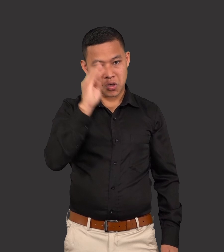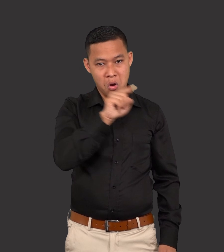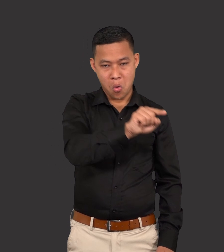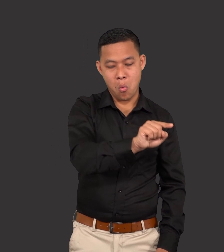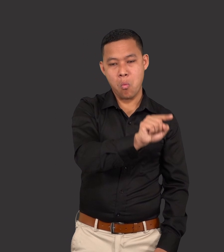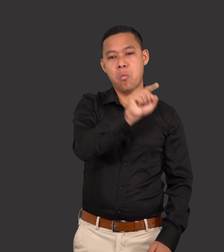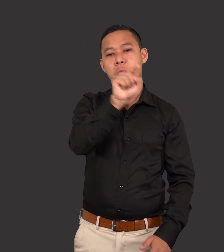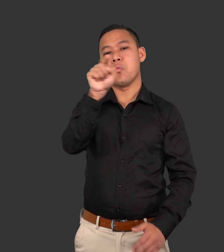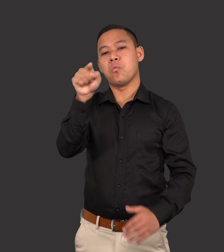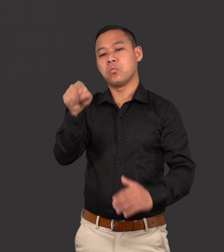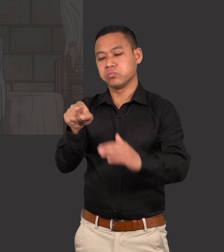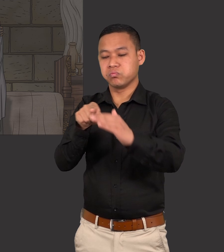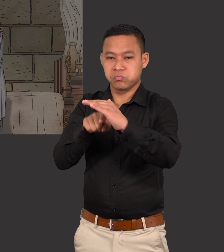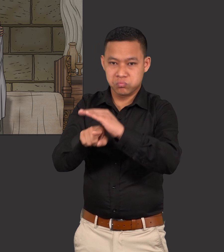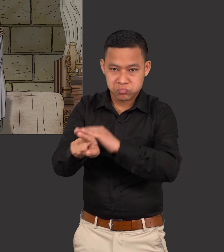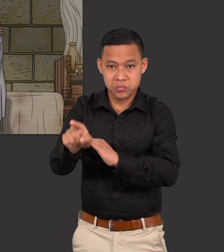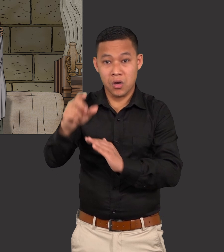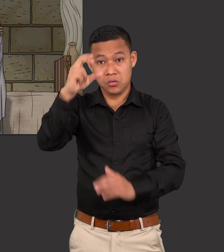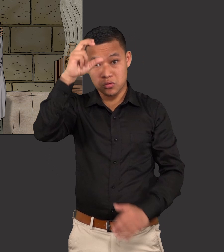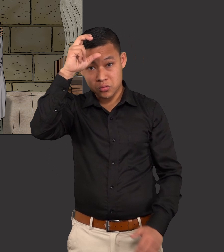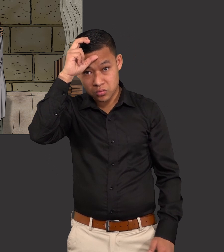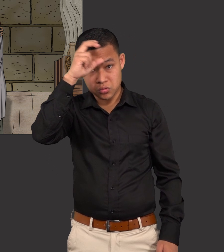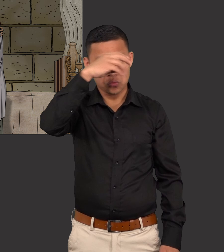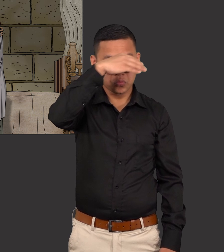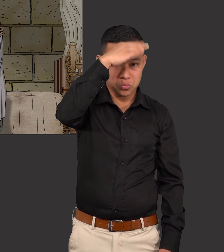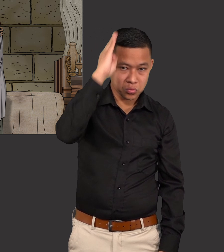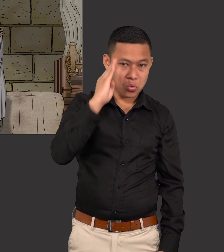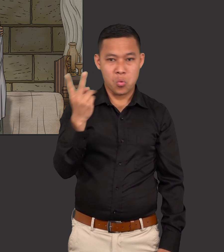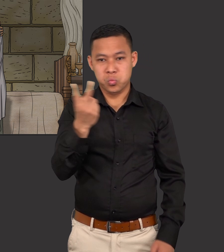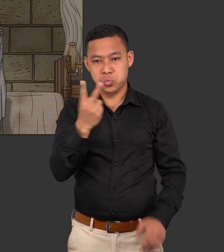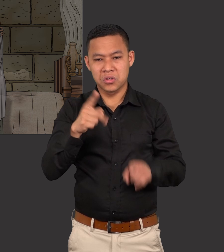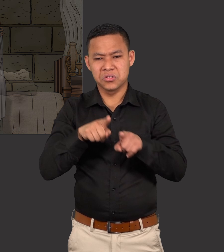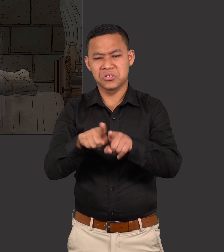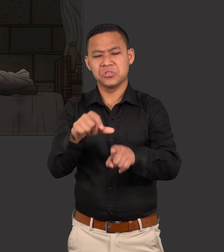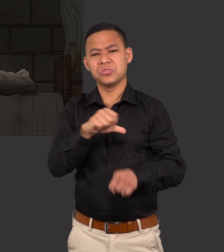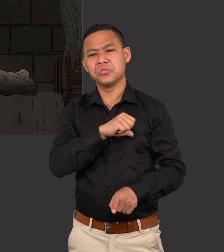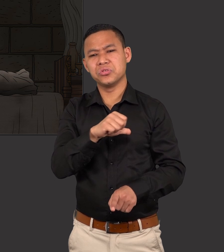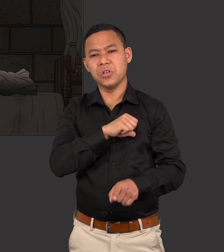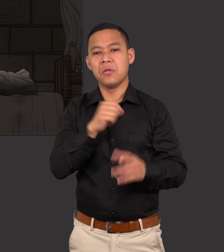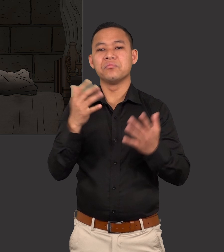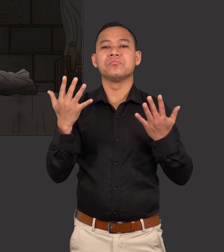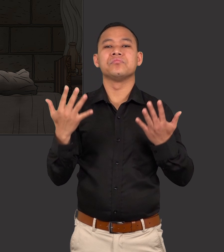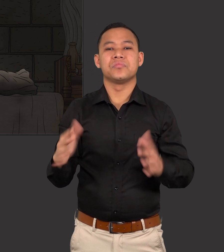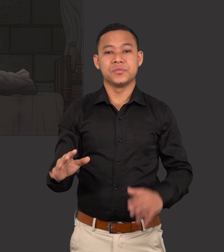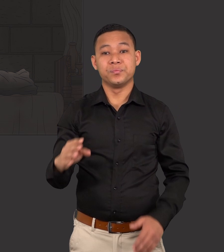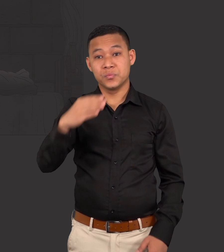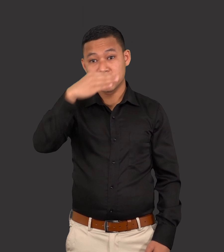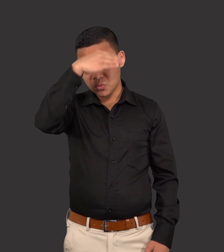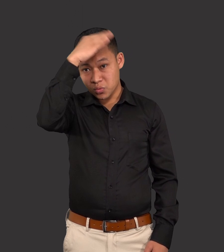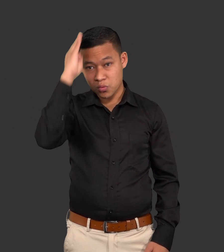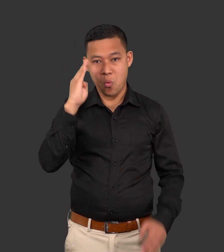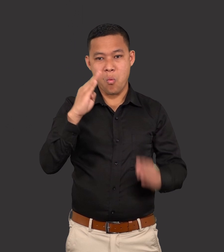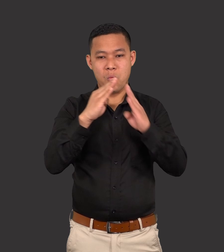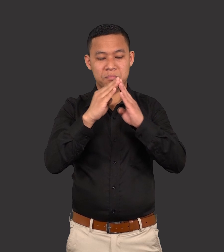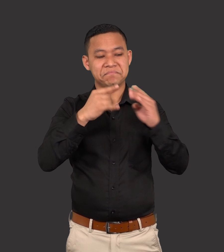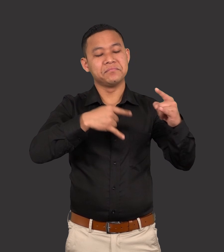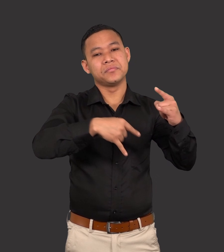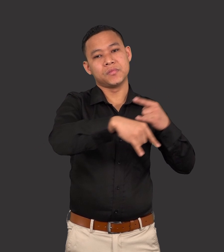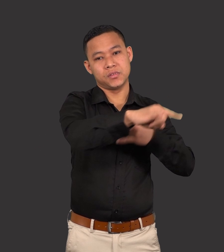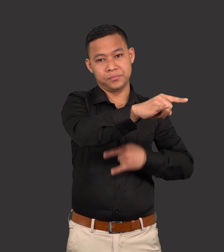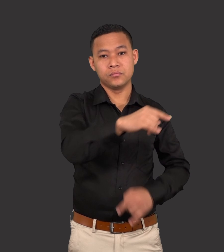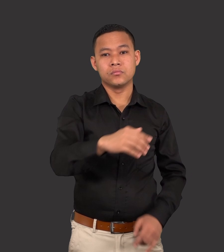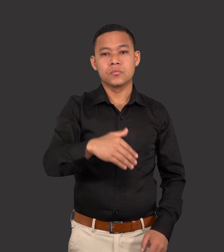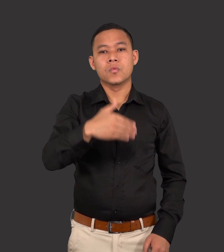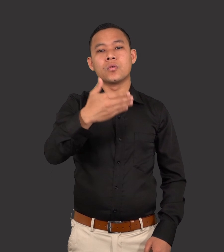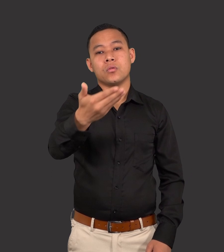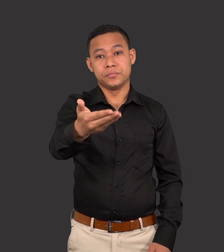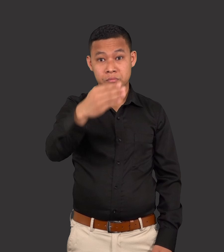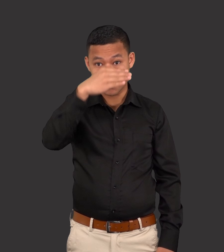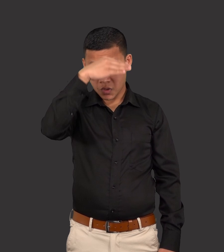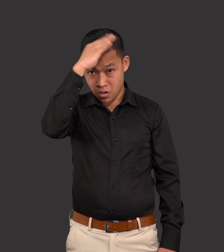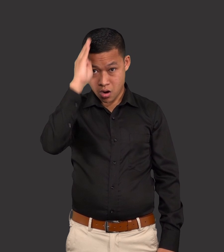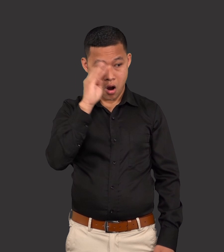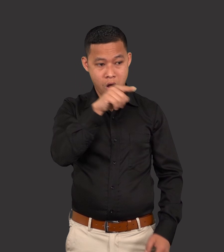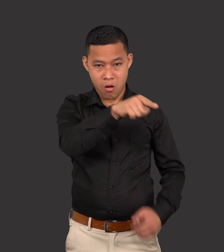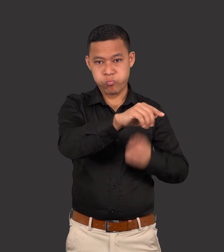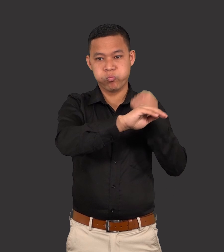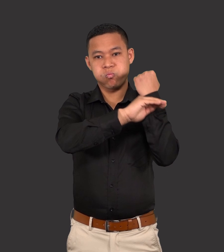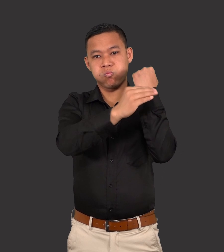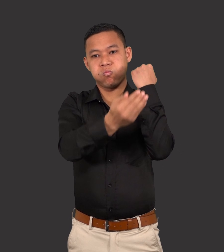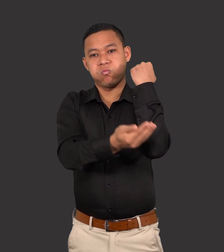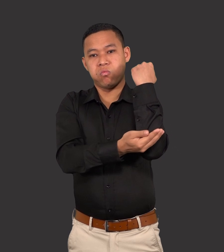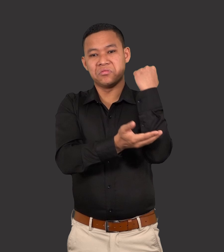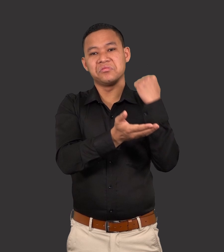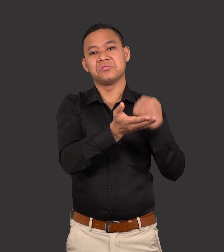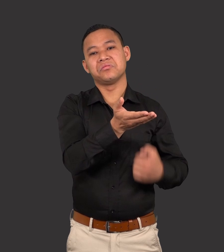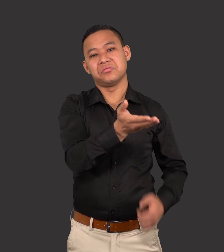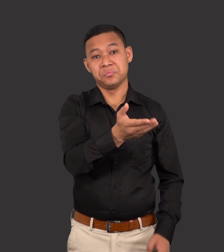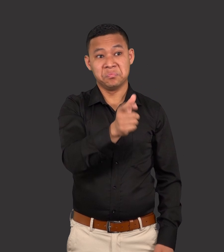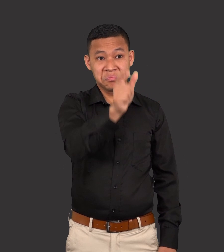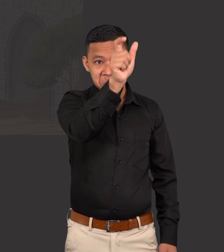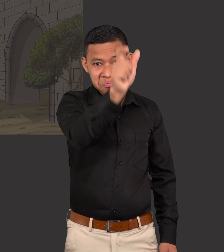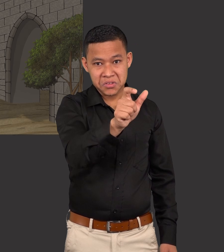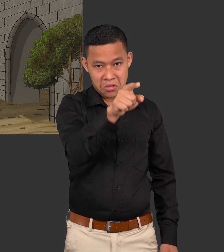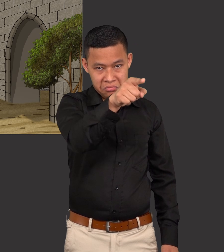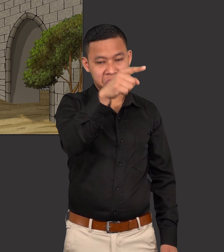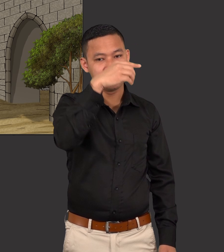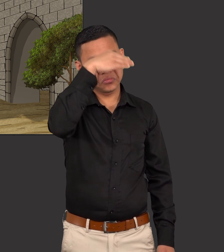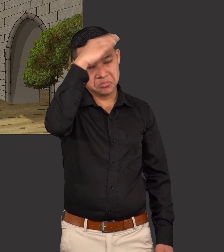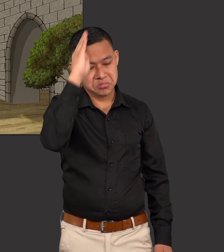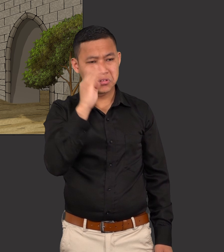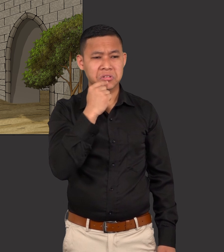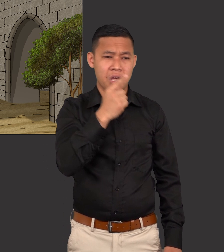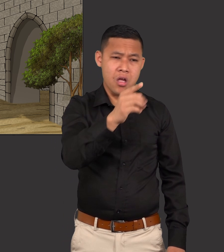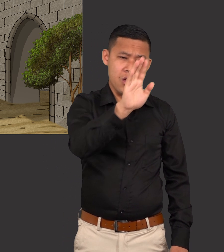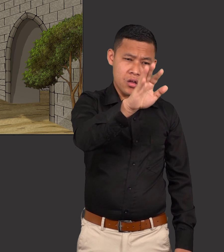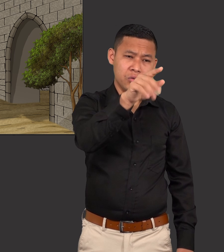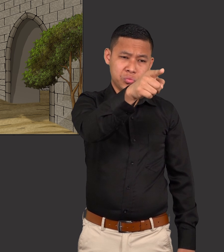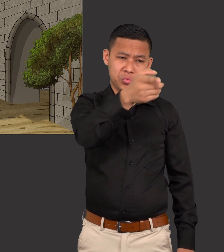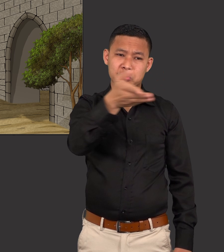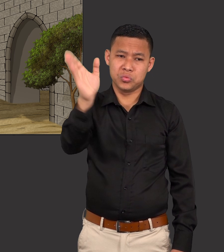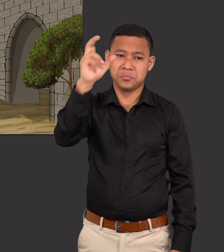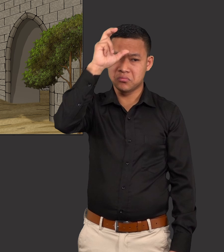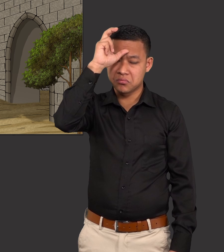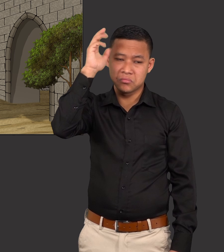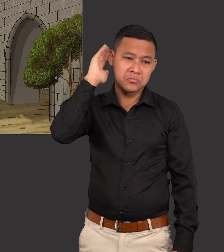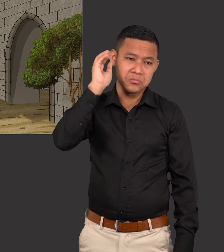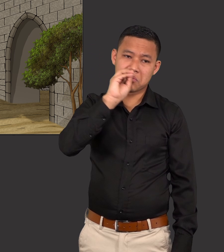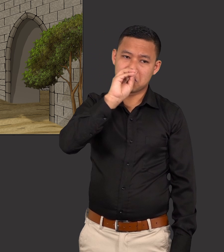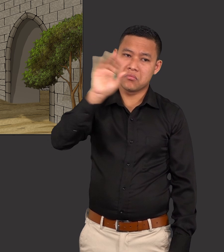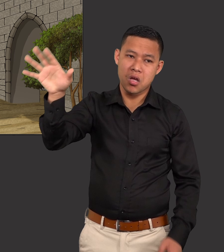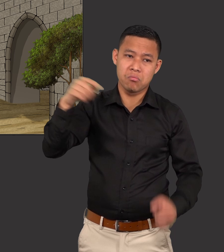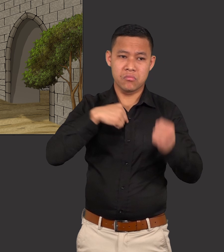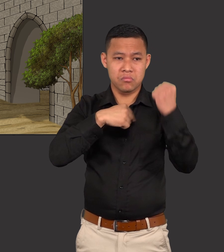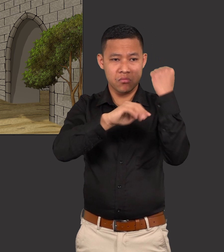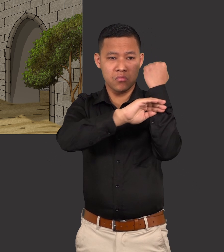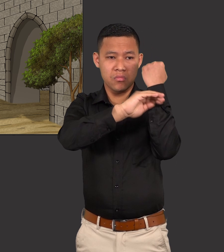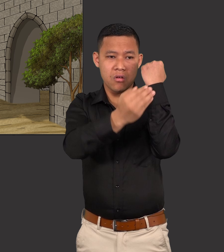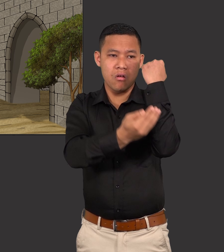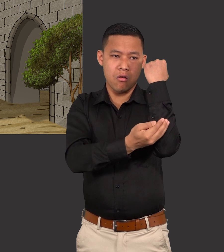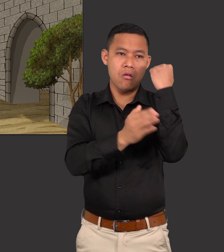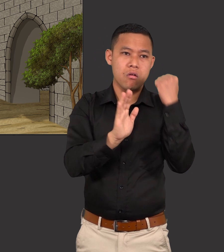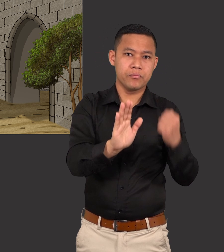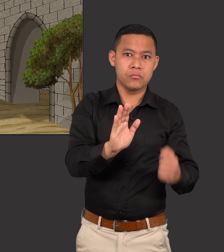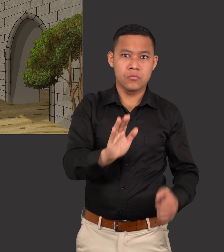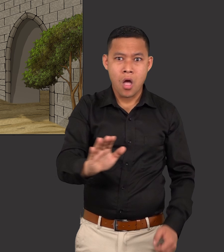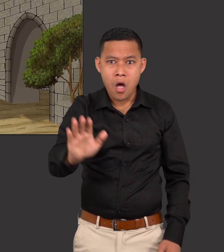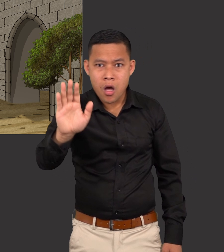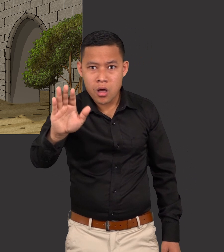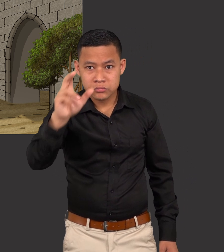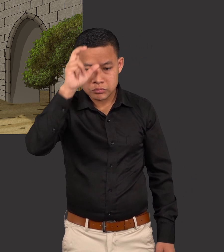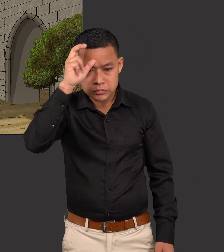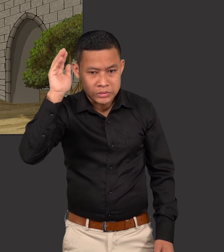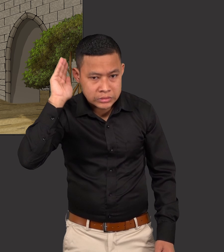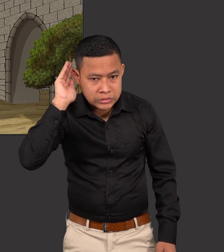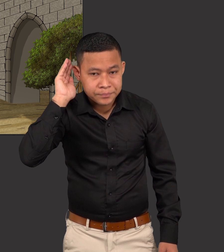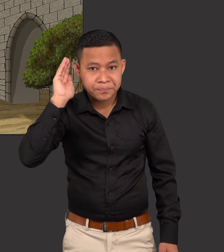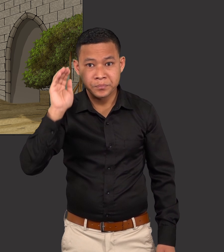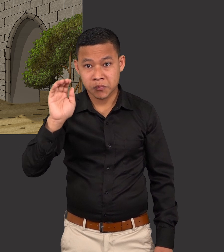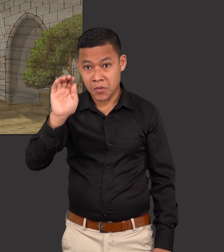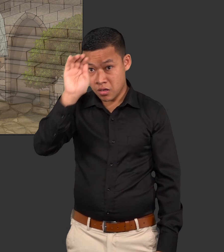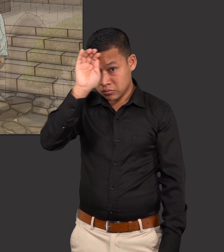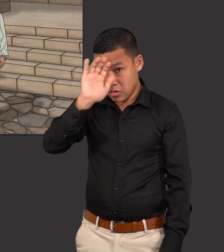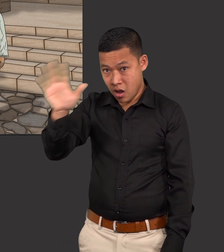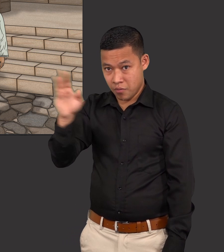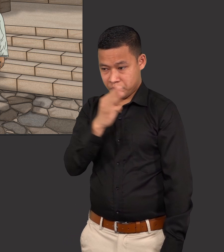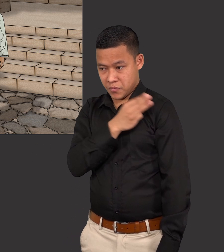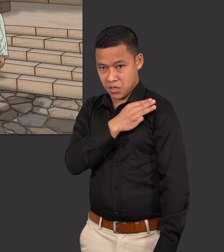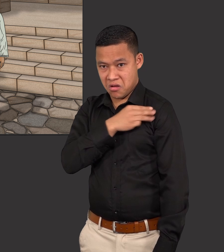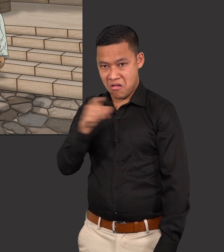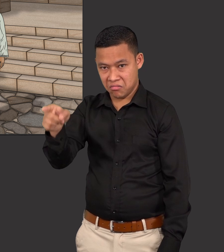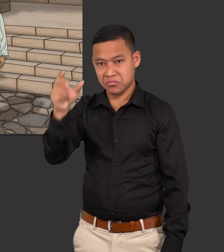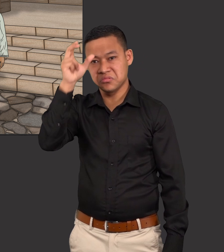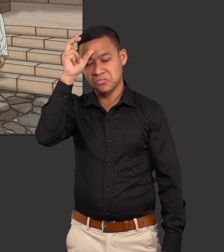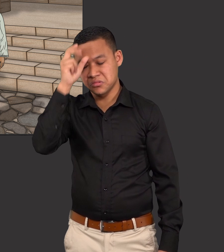Then David sent messengers to get her, and when she came to him, he slept with her. (Now she had just purified herself from her uncleanness.) Then she returned home. And the woman conceived and sent word to David, saying, “I am pregnant.”